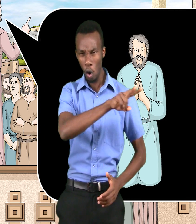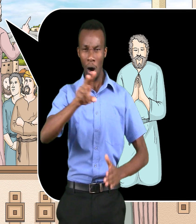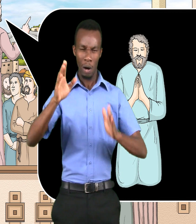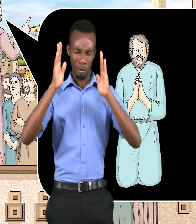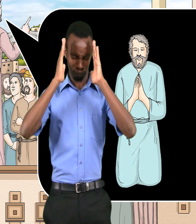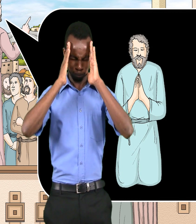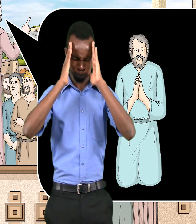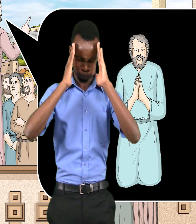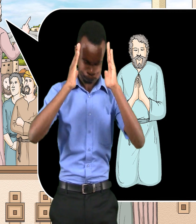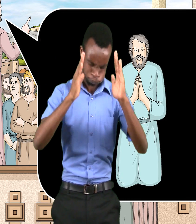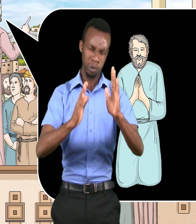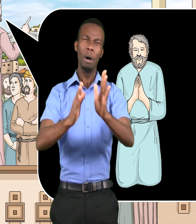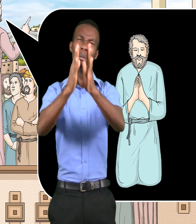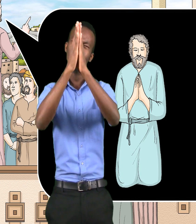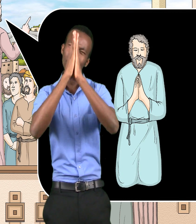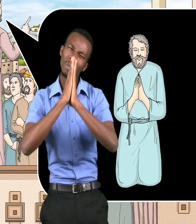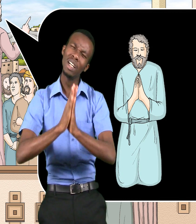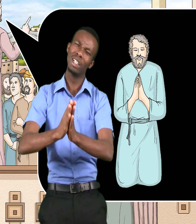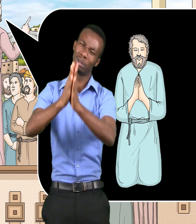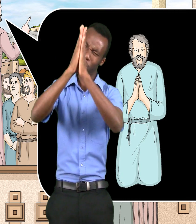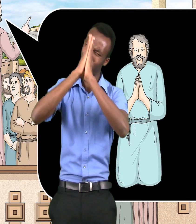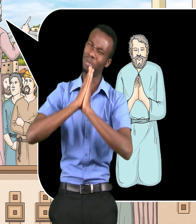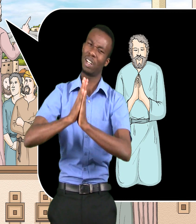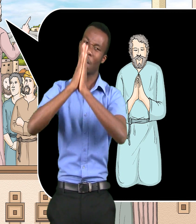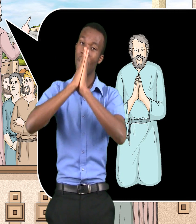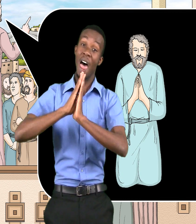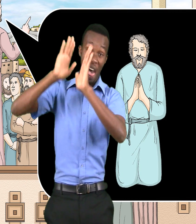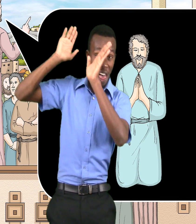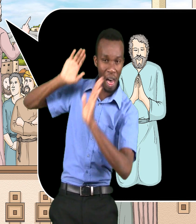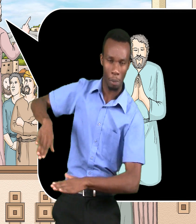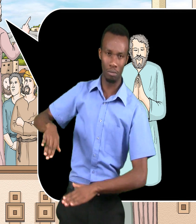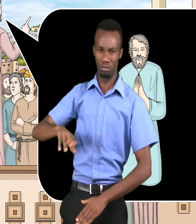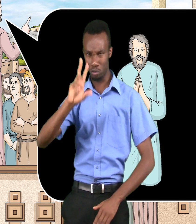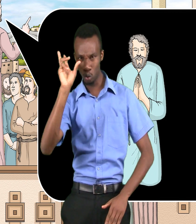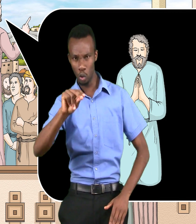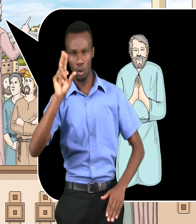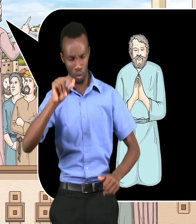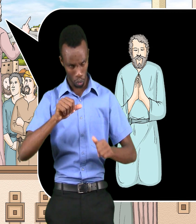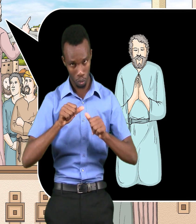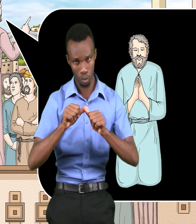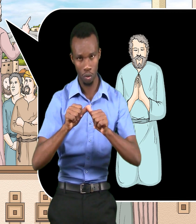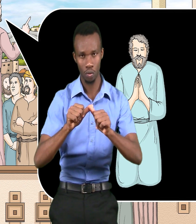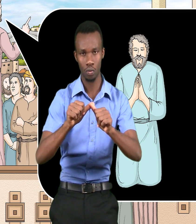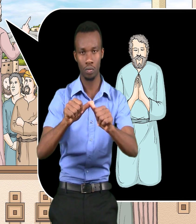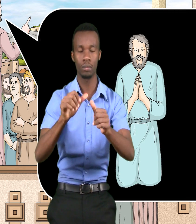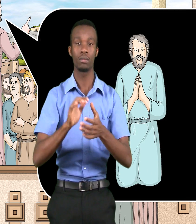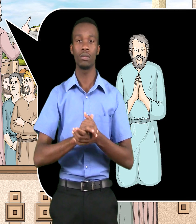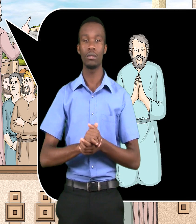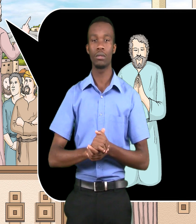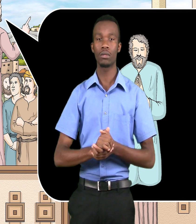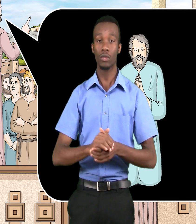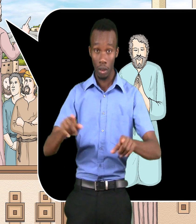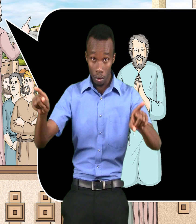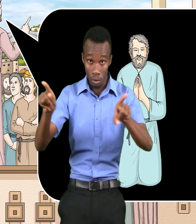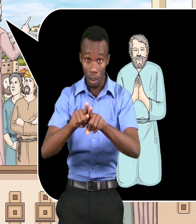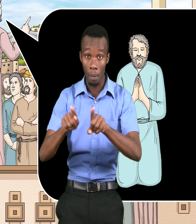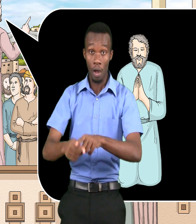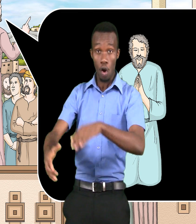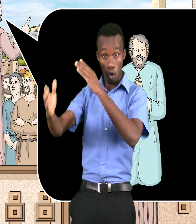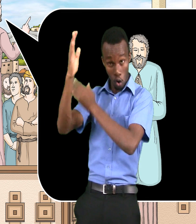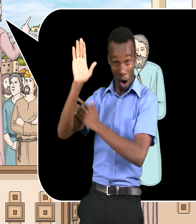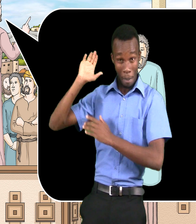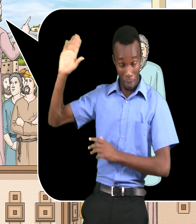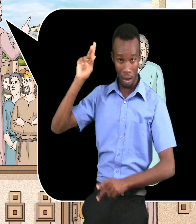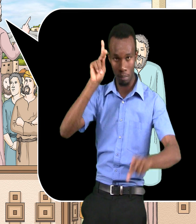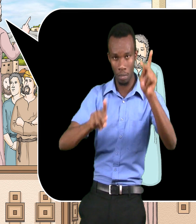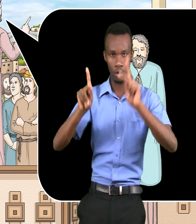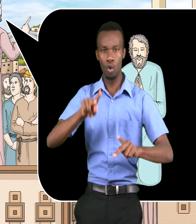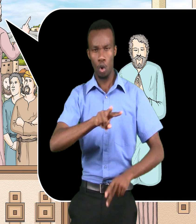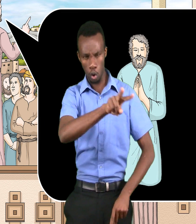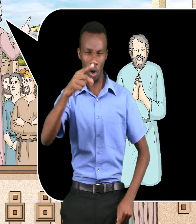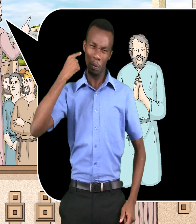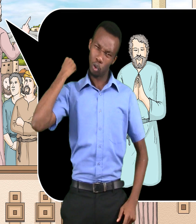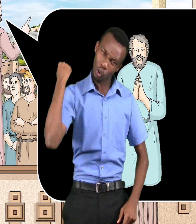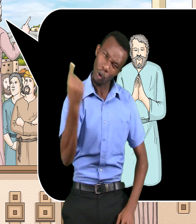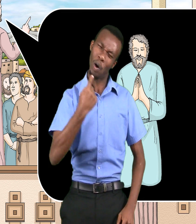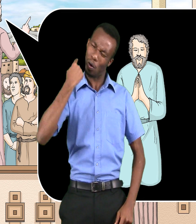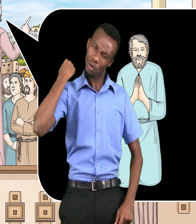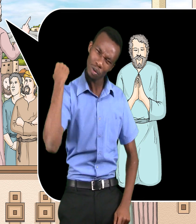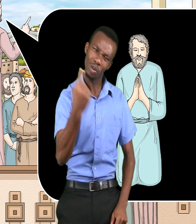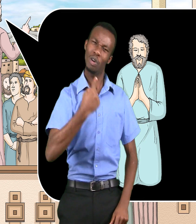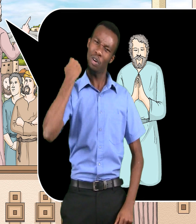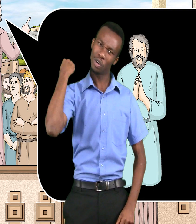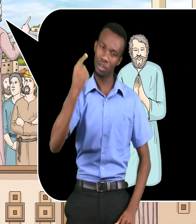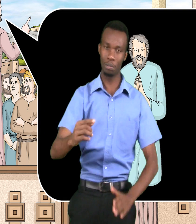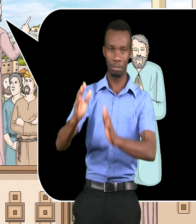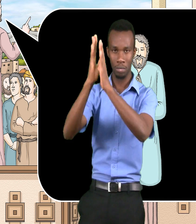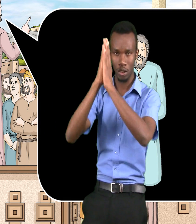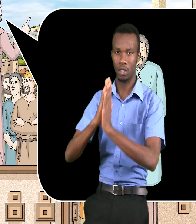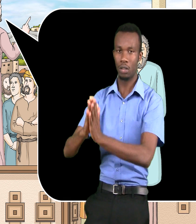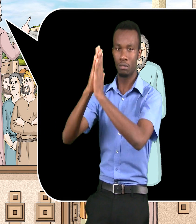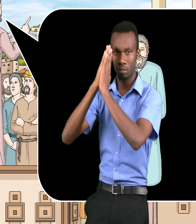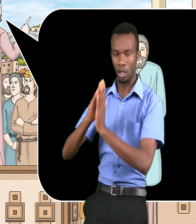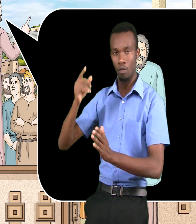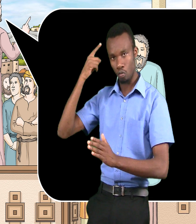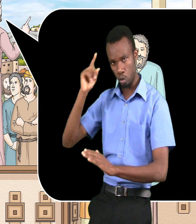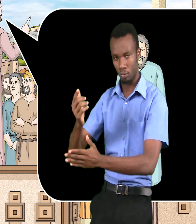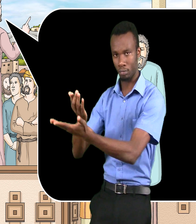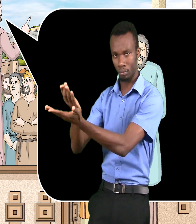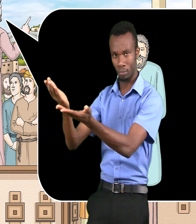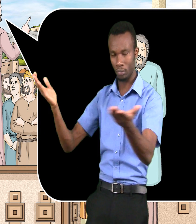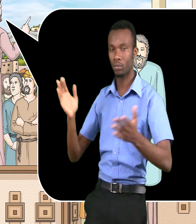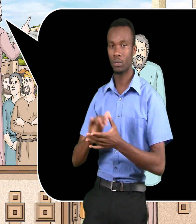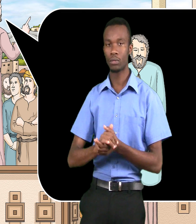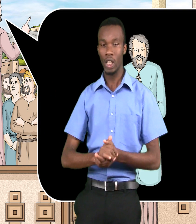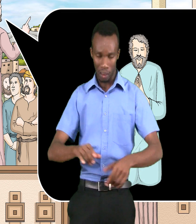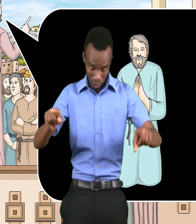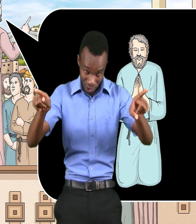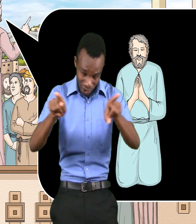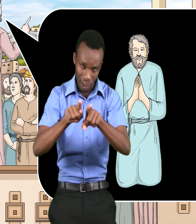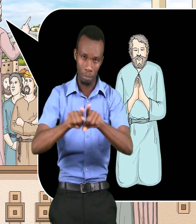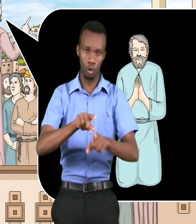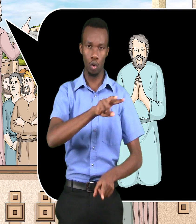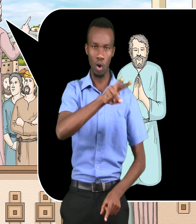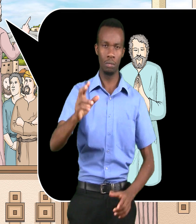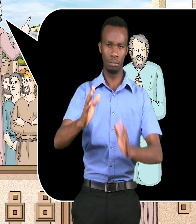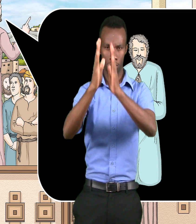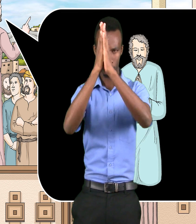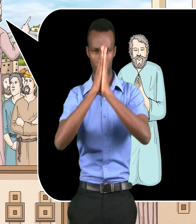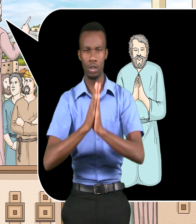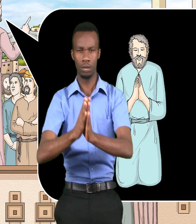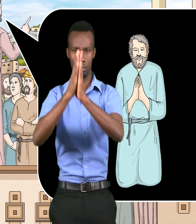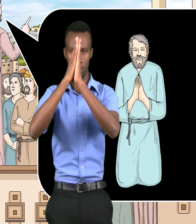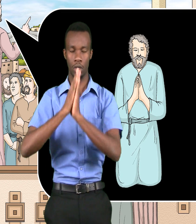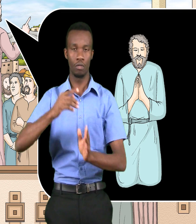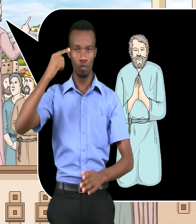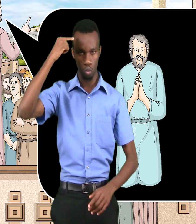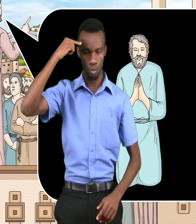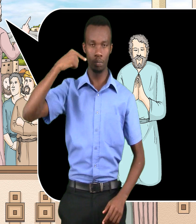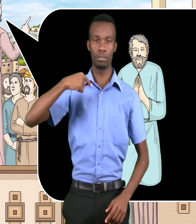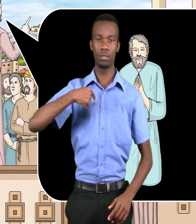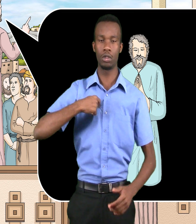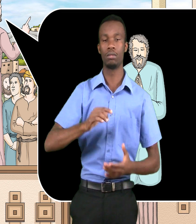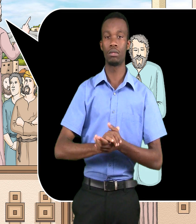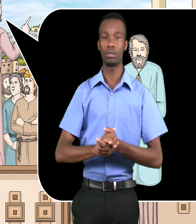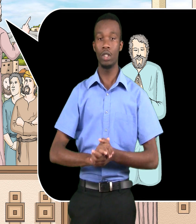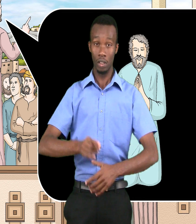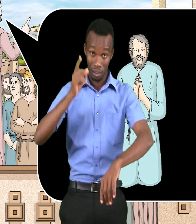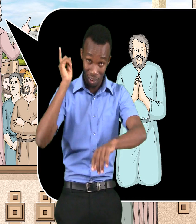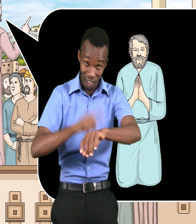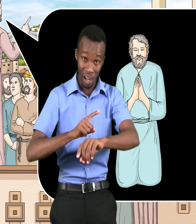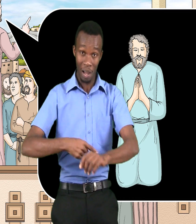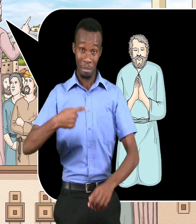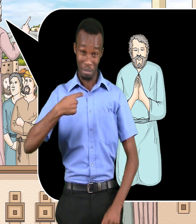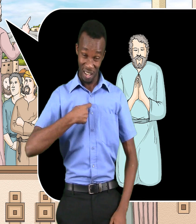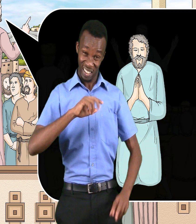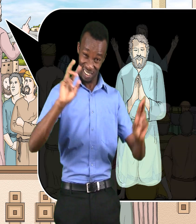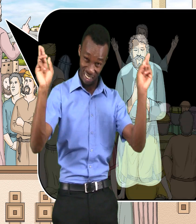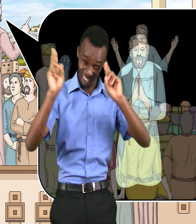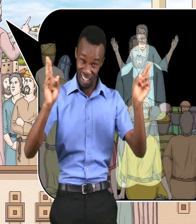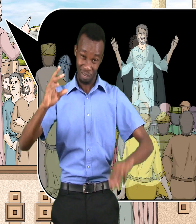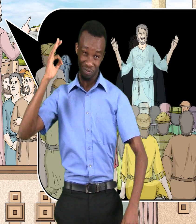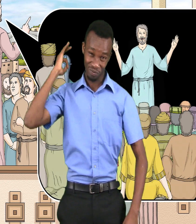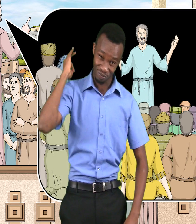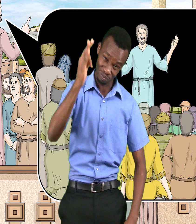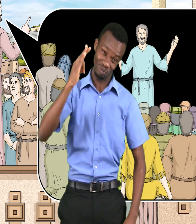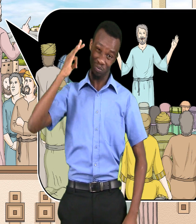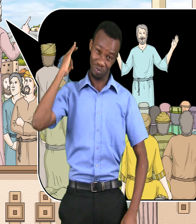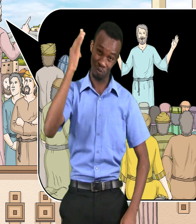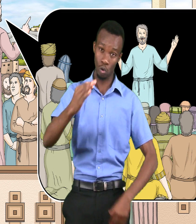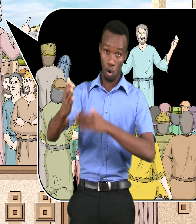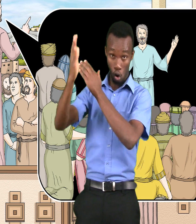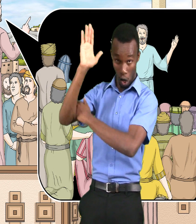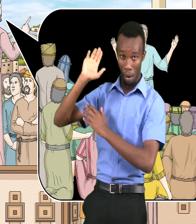To this end, stay alert with all perseverance in your prayers for all the saints.